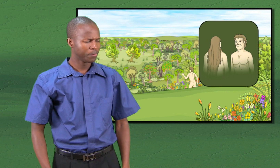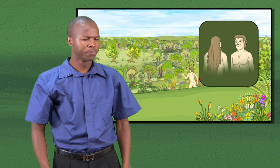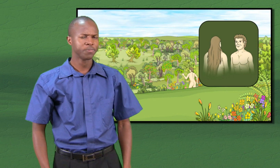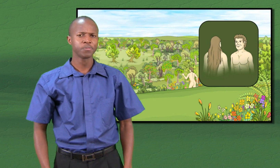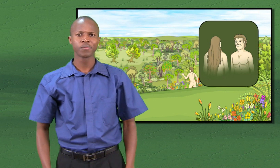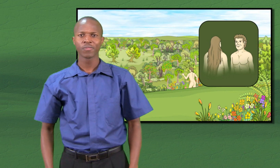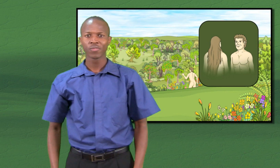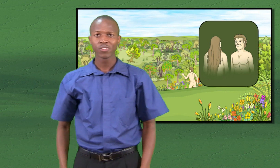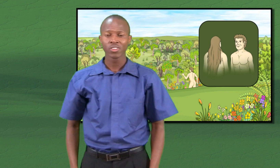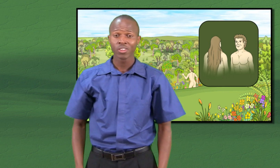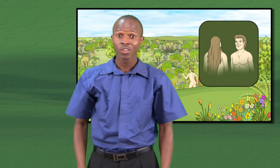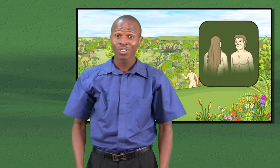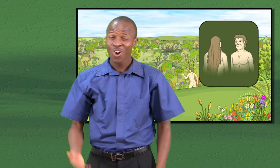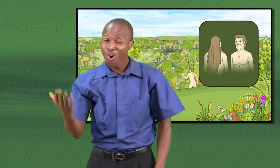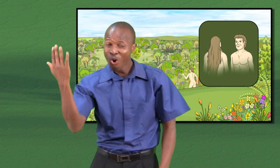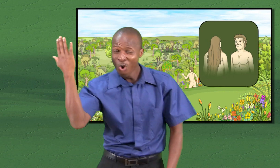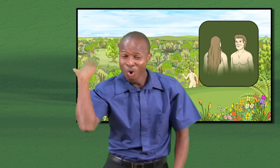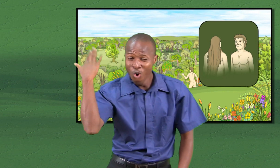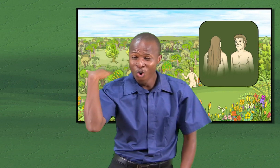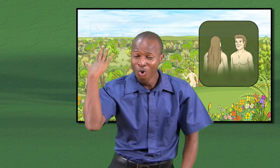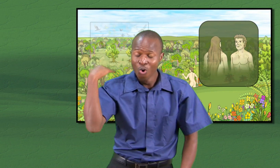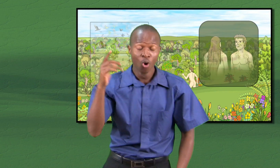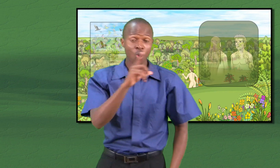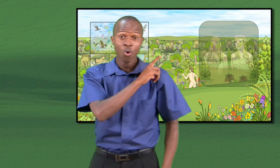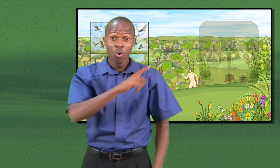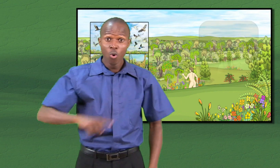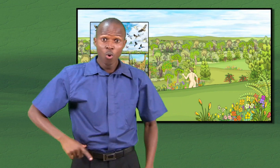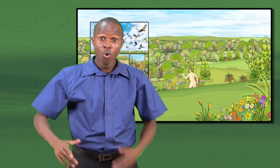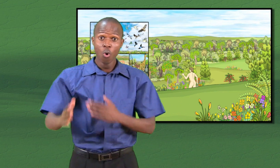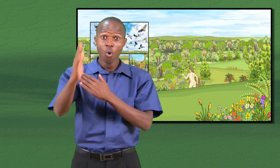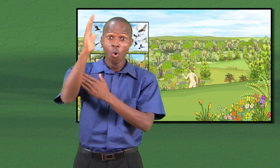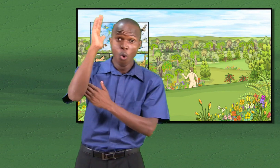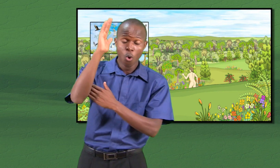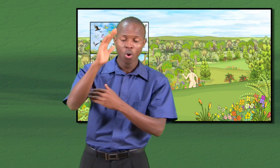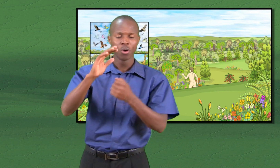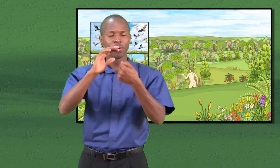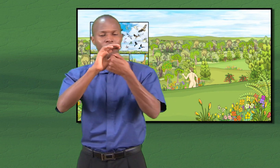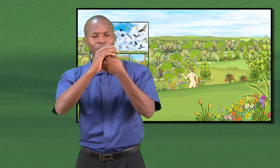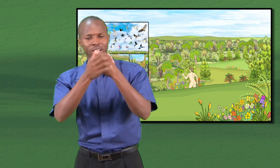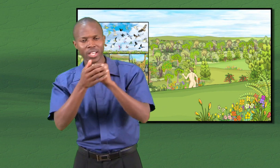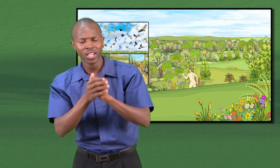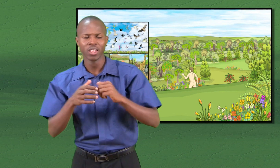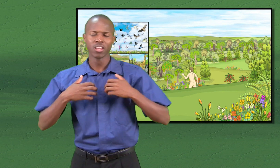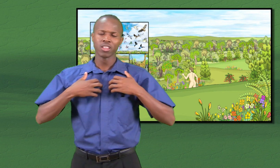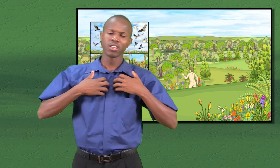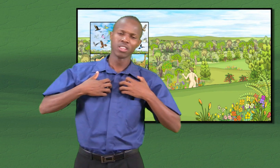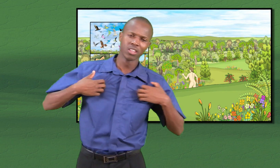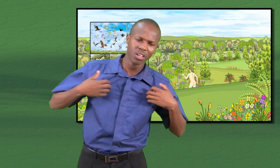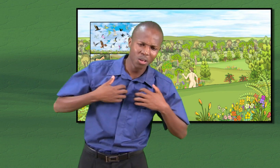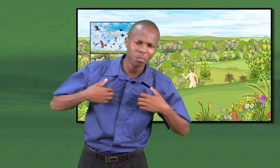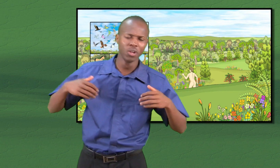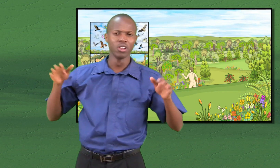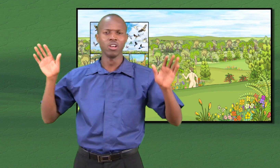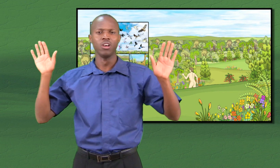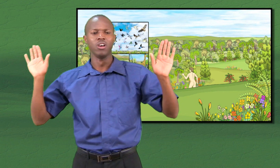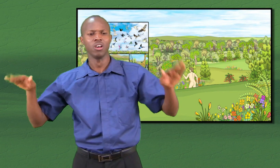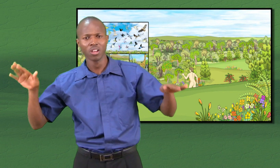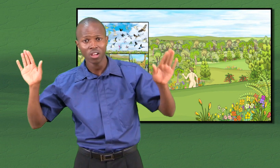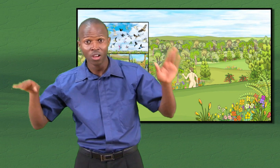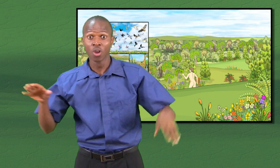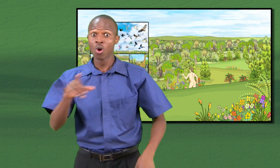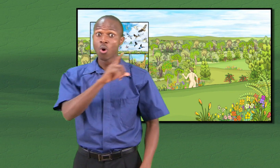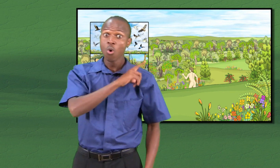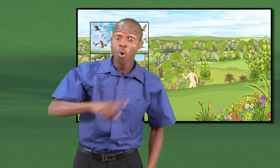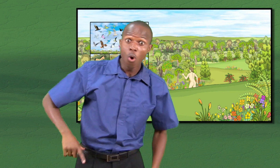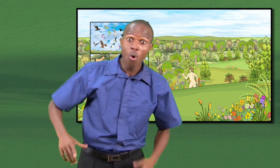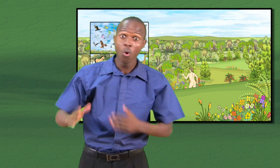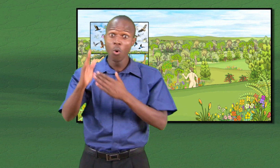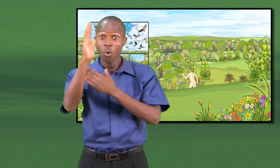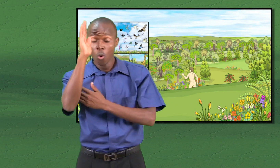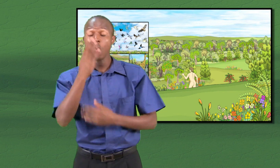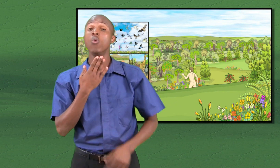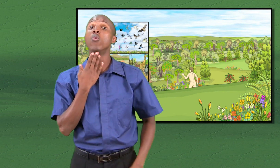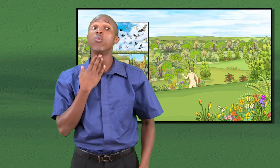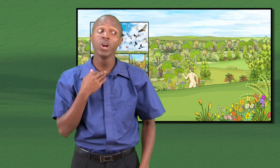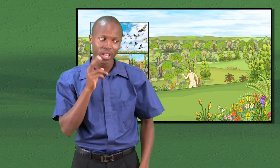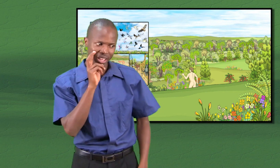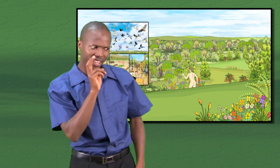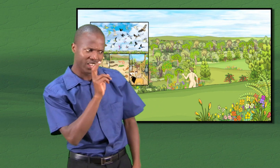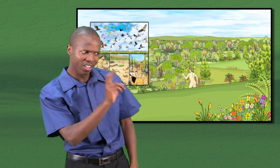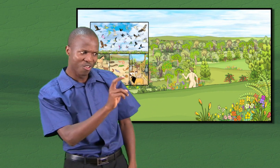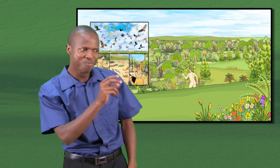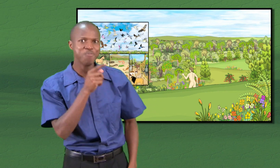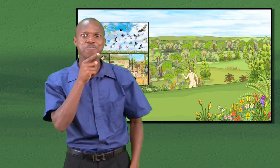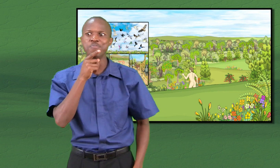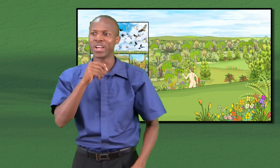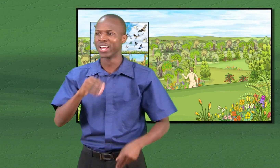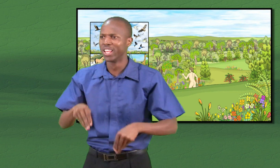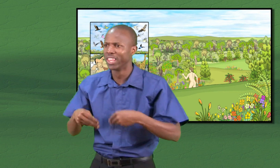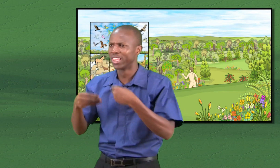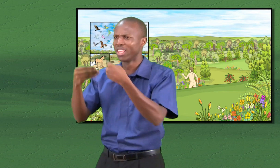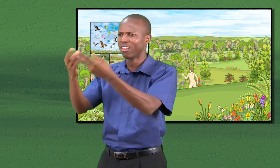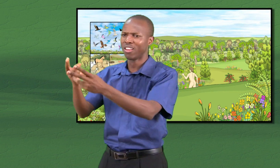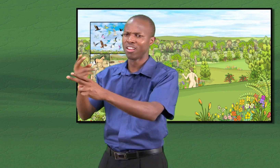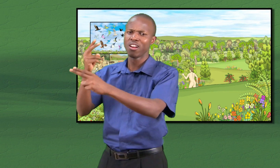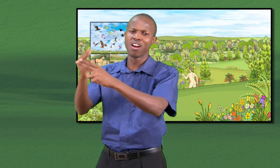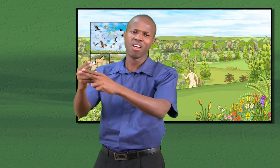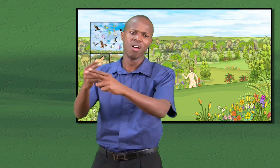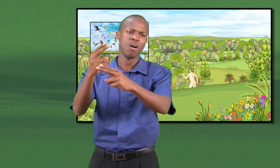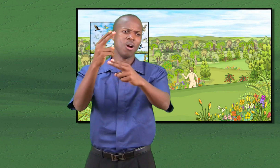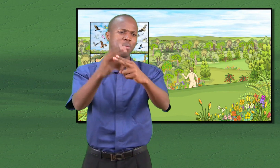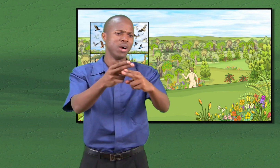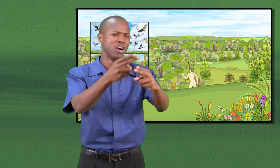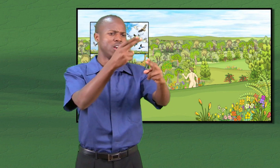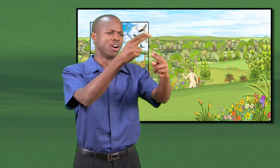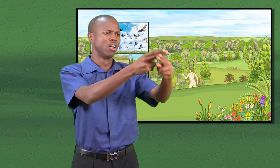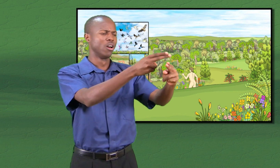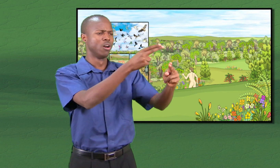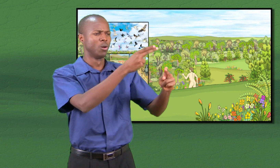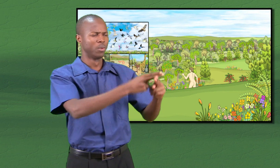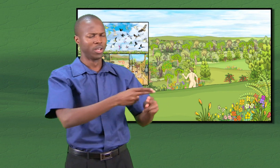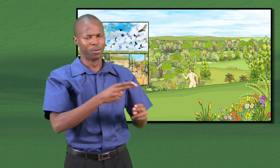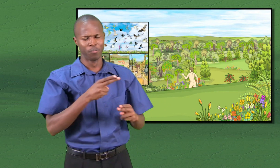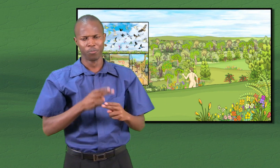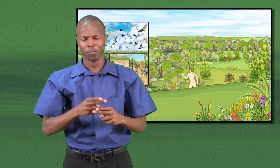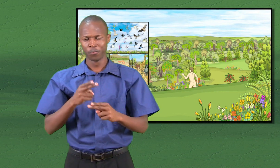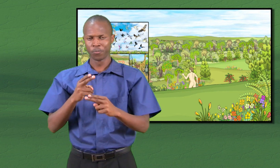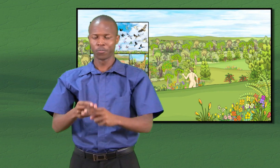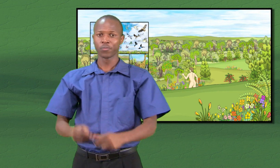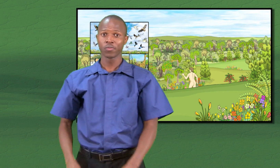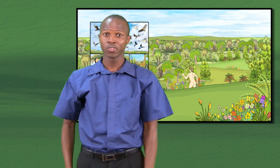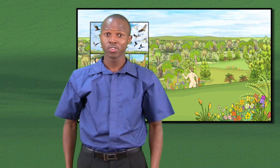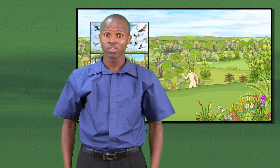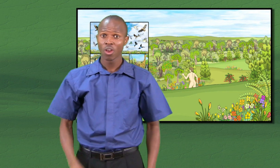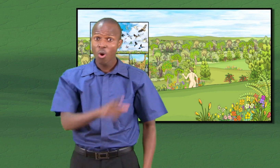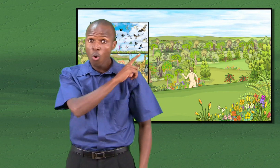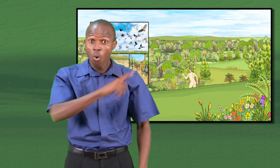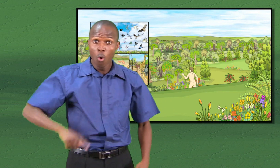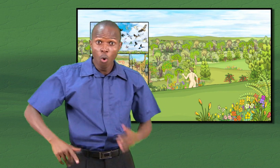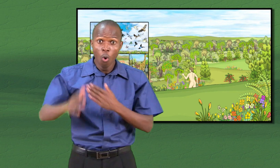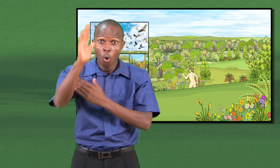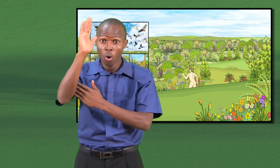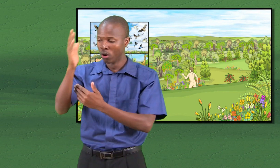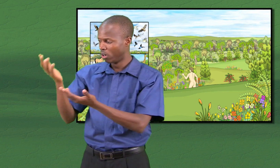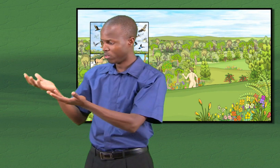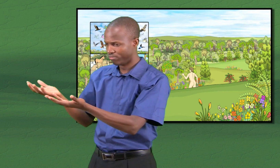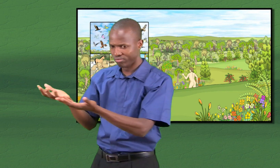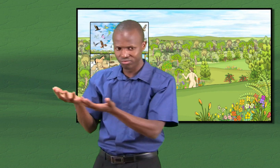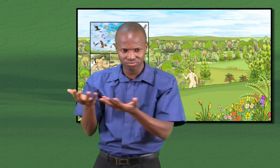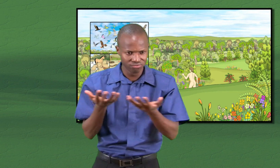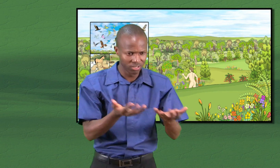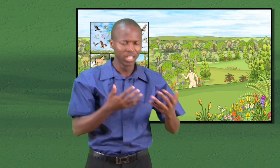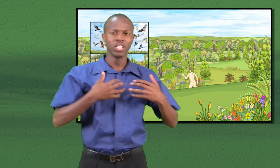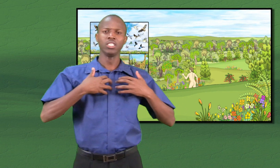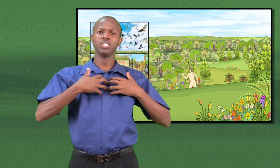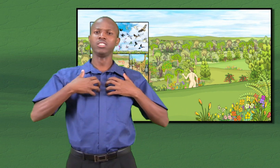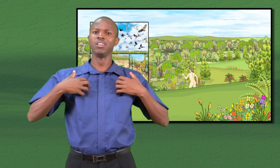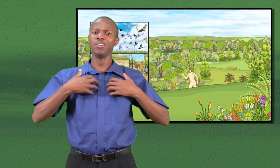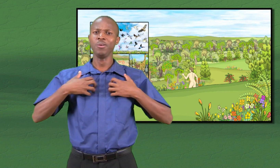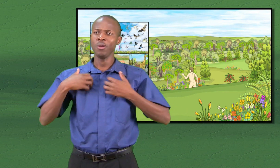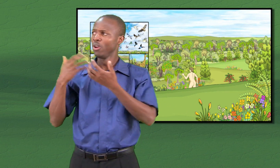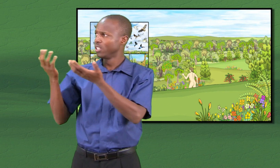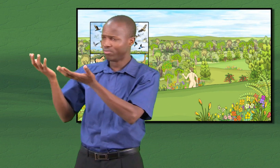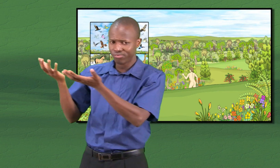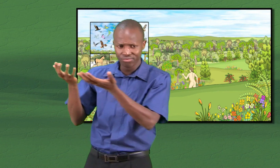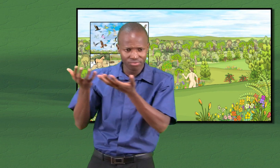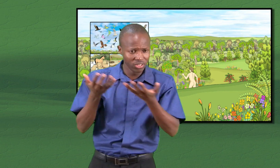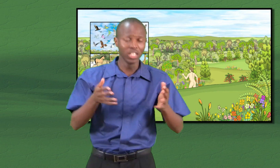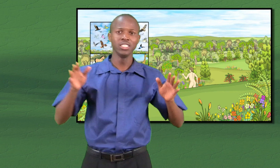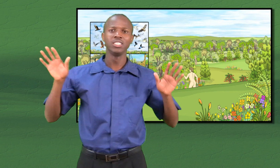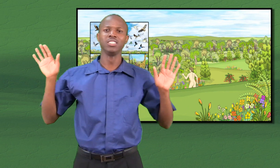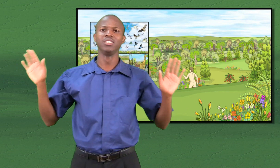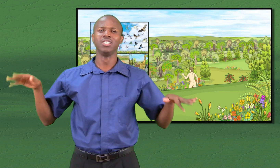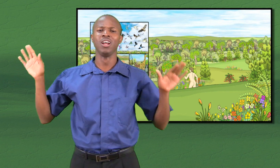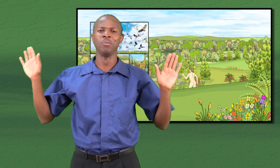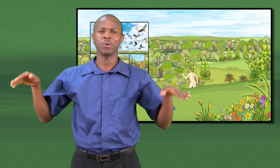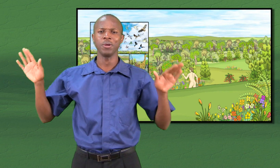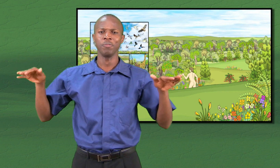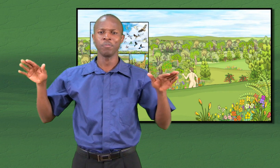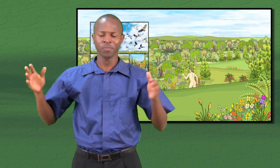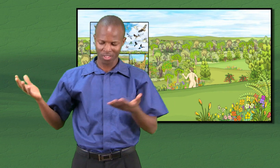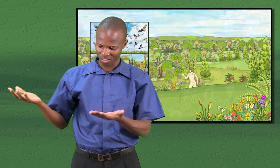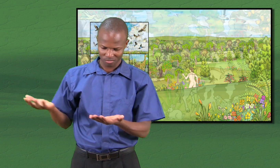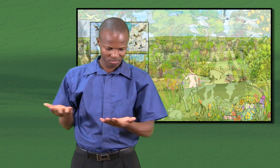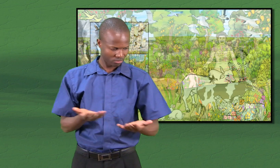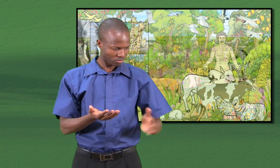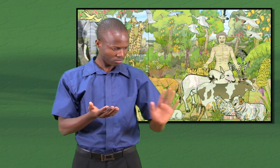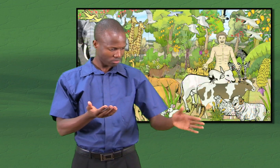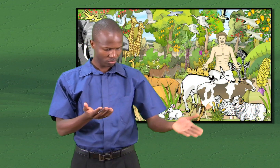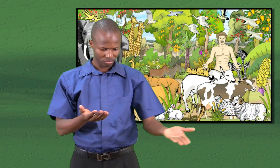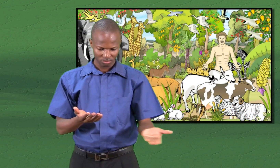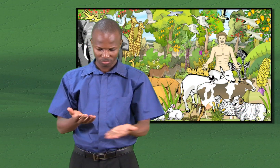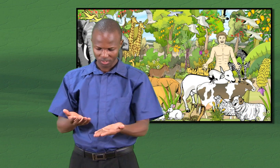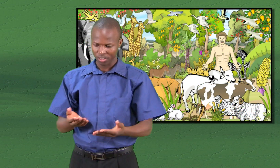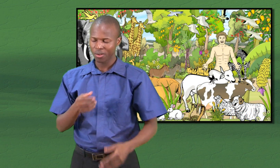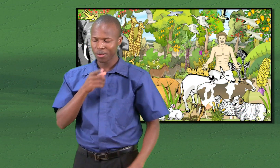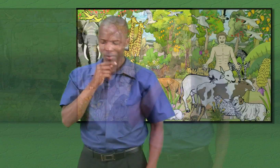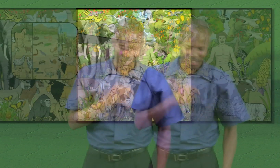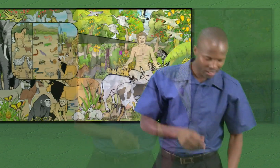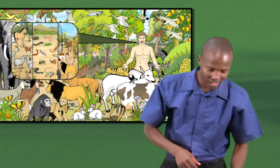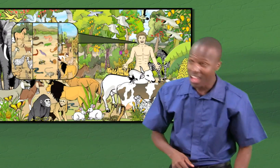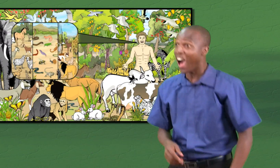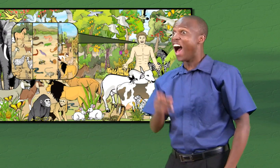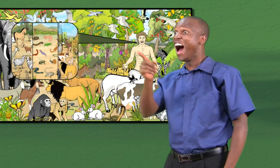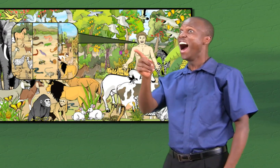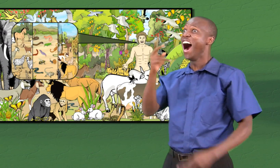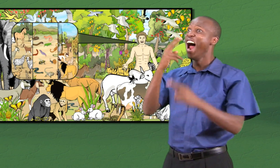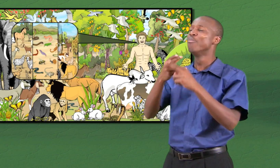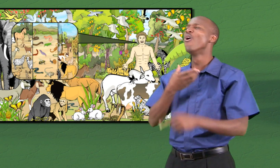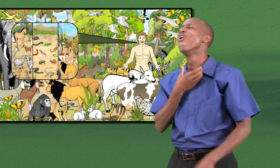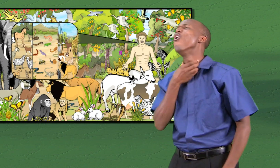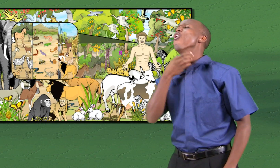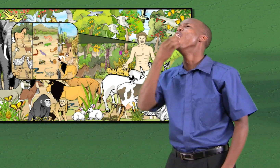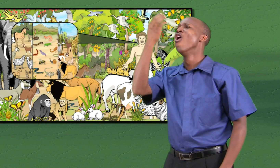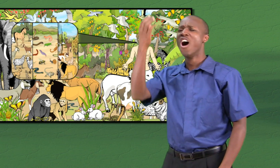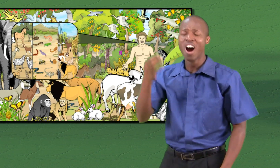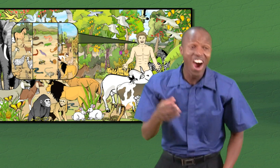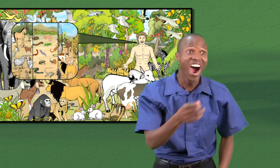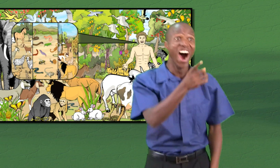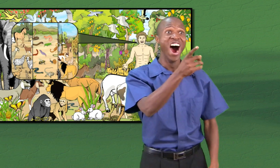And out of the ground the LORD God formed every beast of the field and every bird of the air, and He brought them to the man to see what he would name each one.